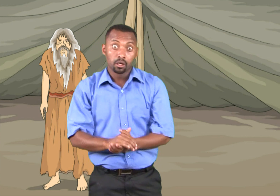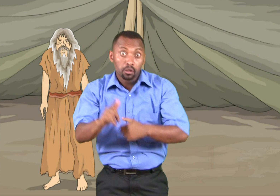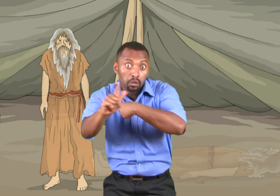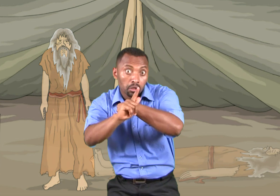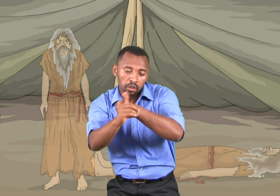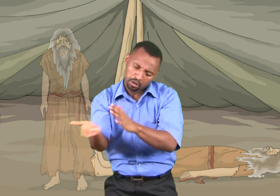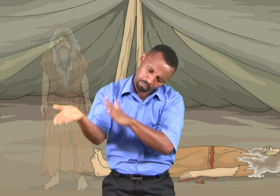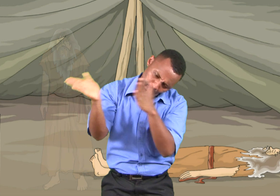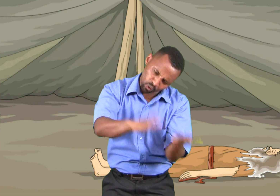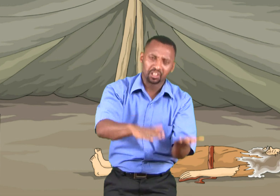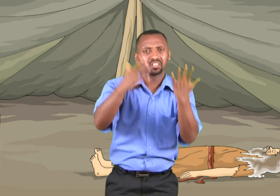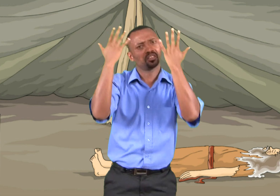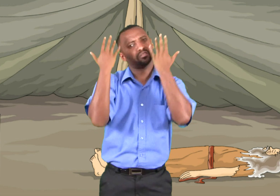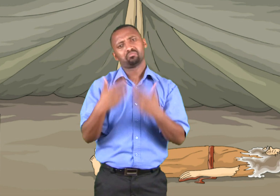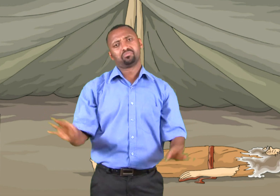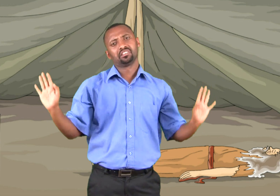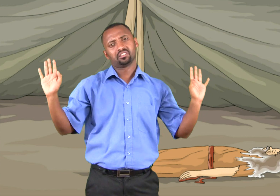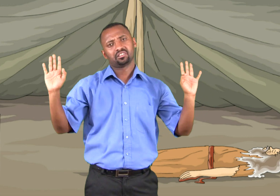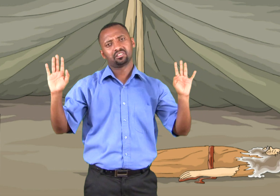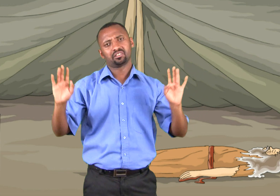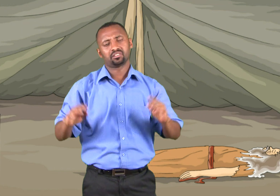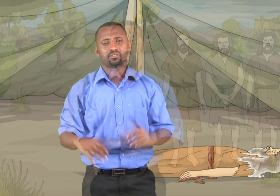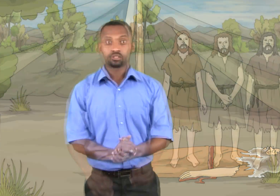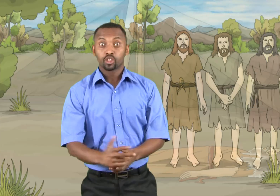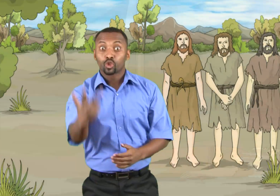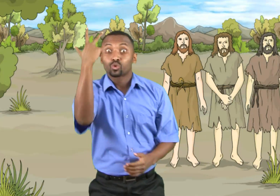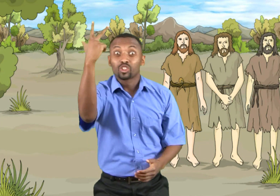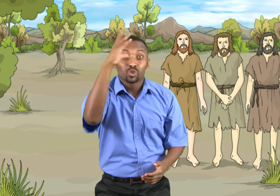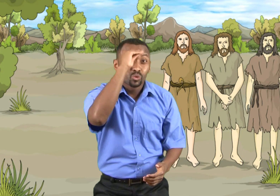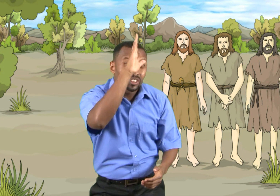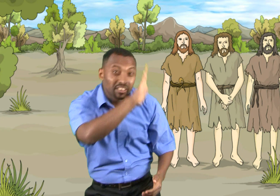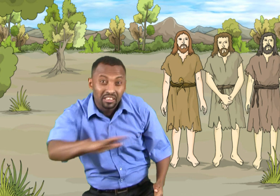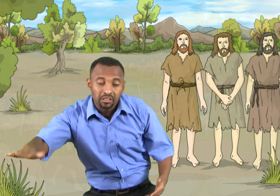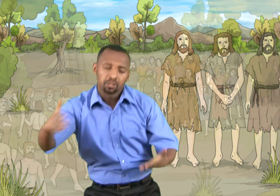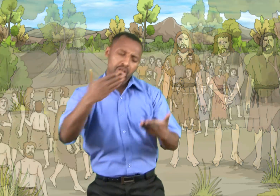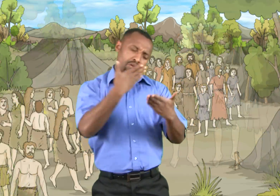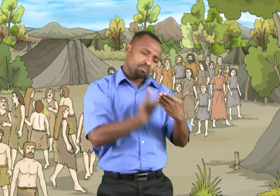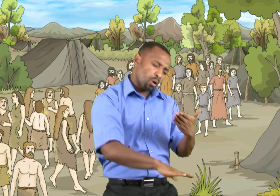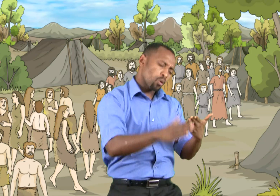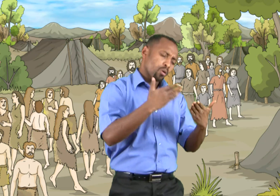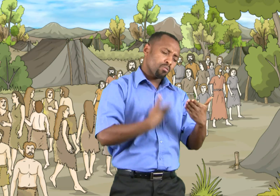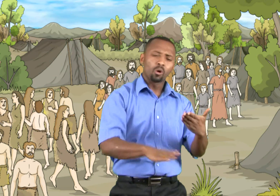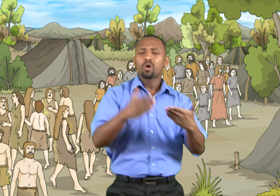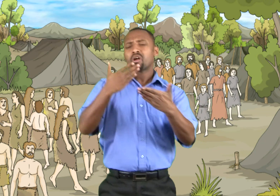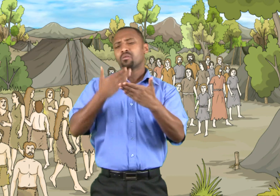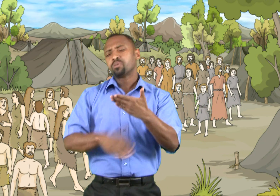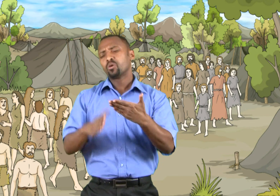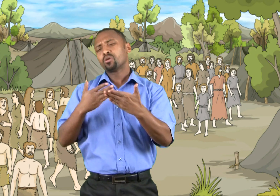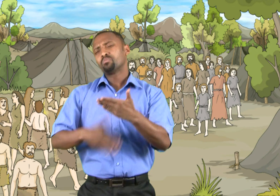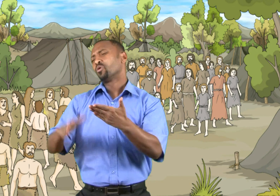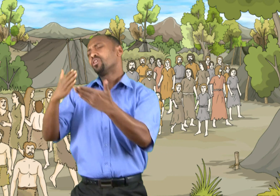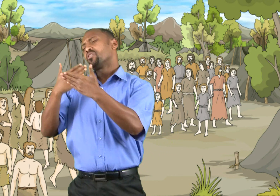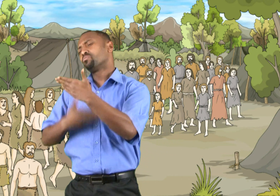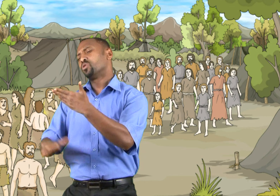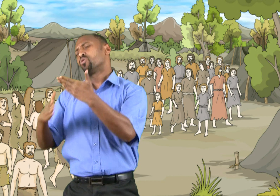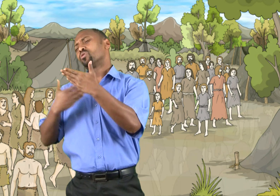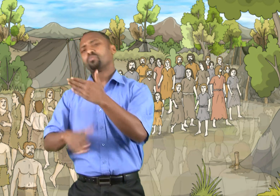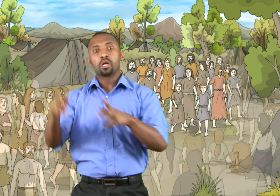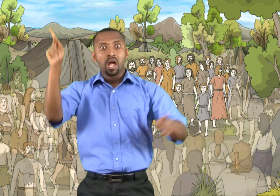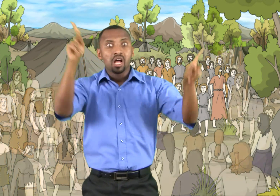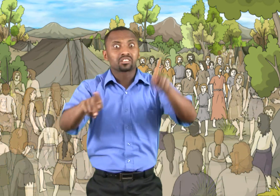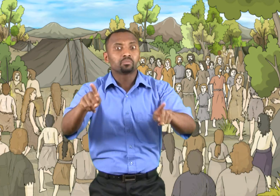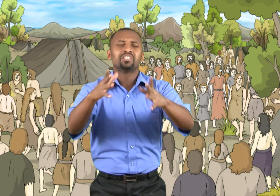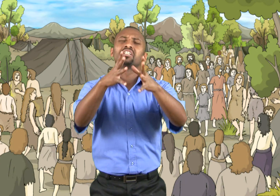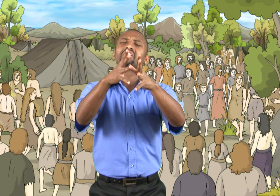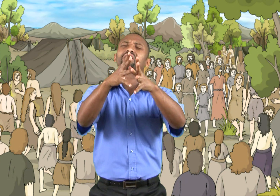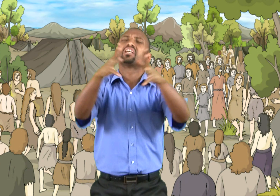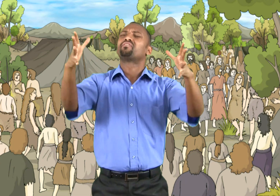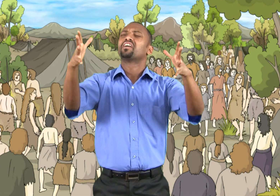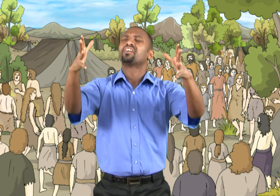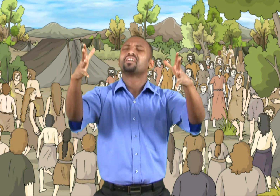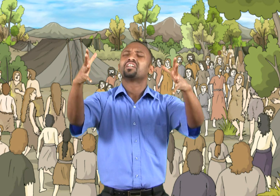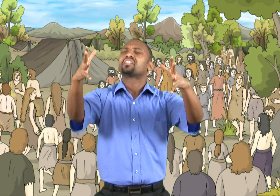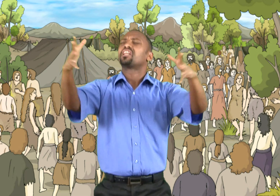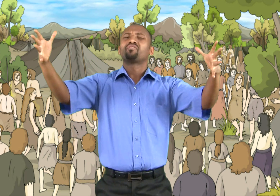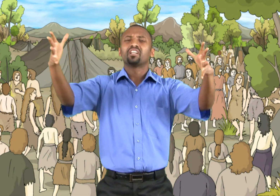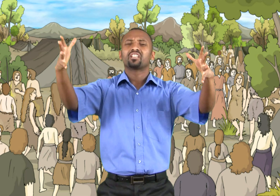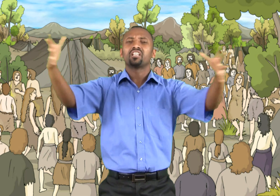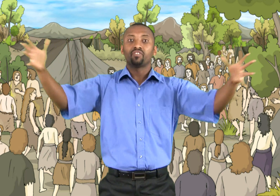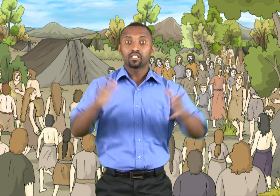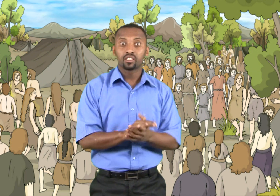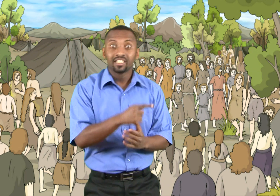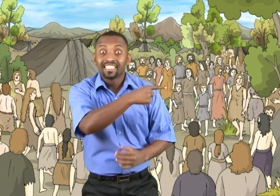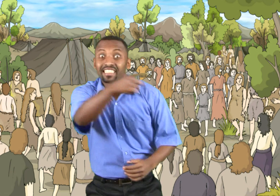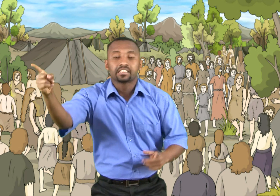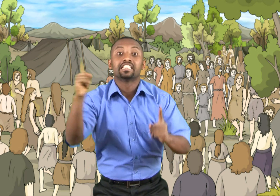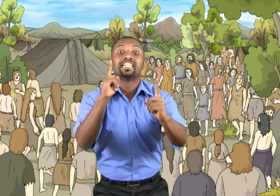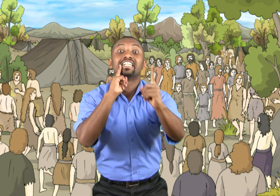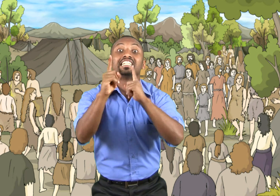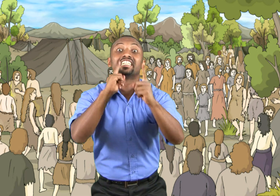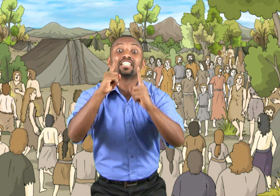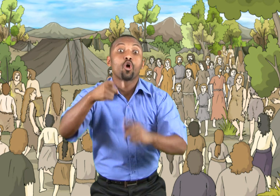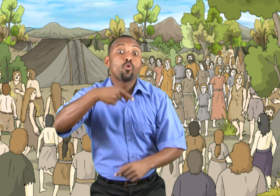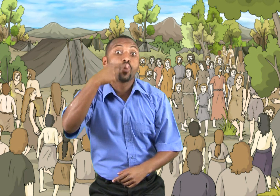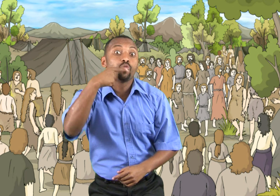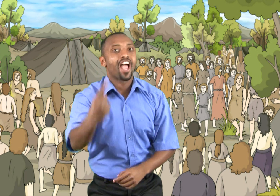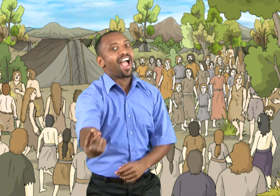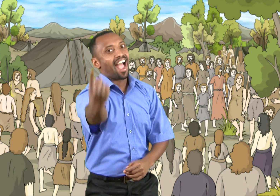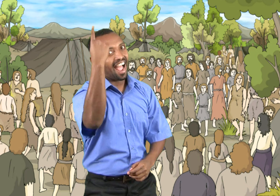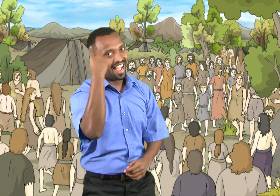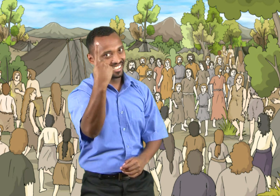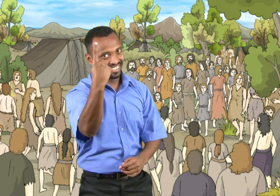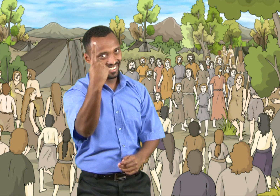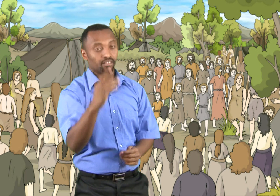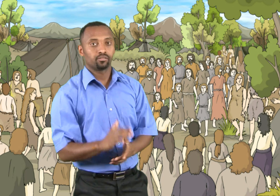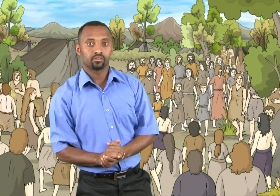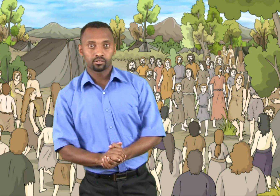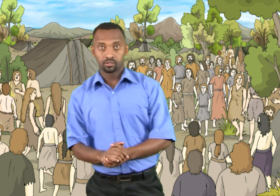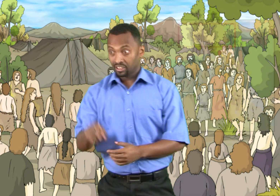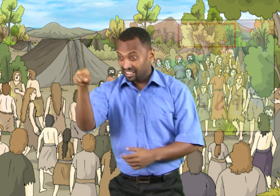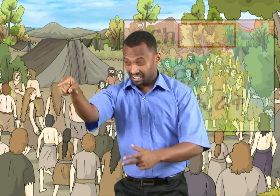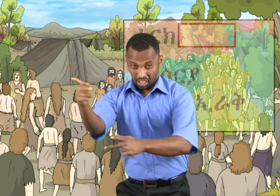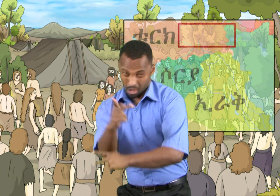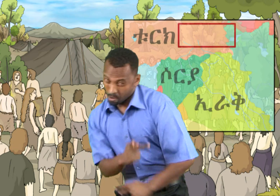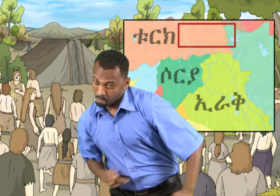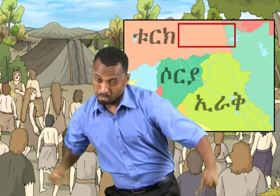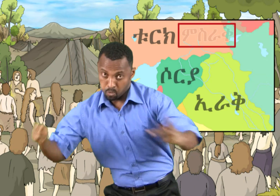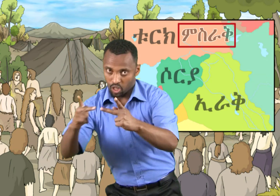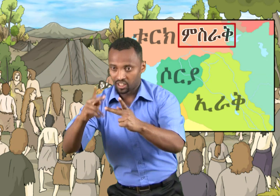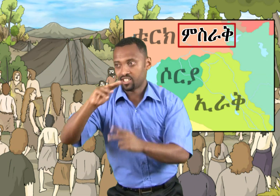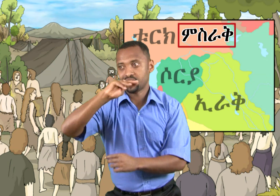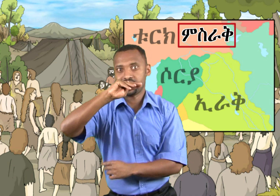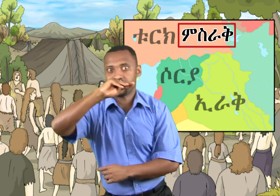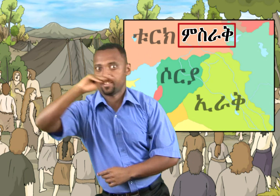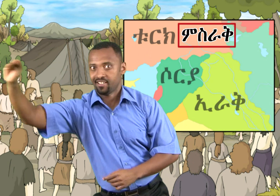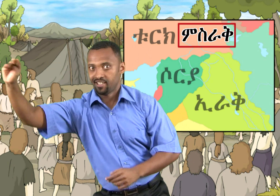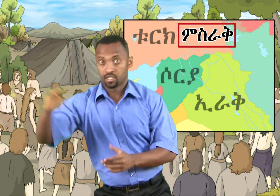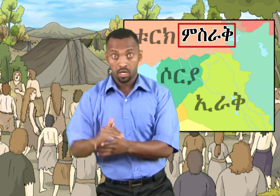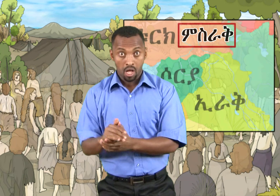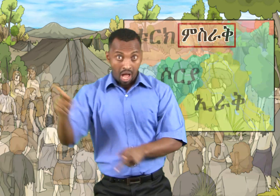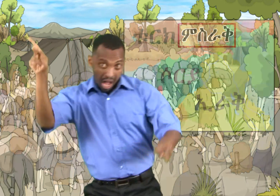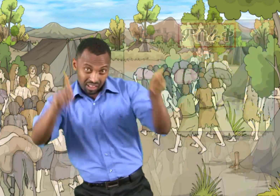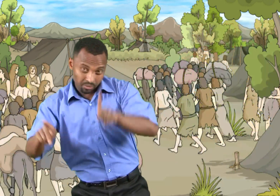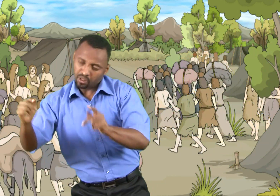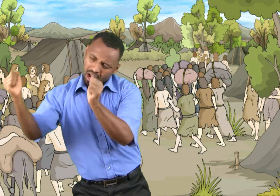All these are the clans of Noah’s sons, according to their generations and nations. From these the nations of the earth spread out after the flood. Now the whole world had one language and a common form of speech.